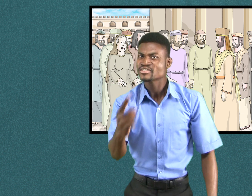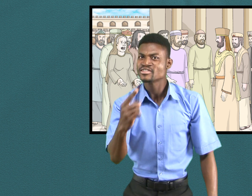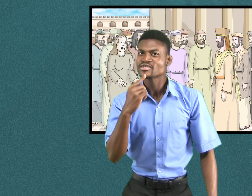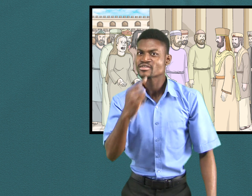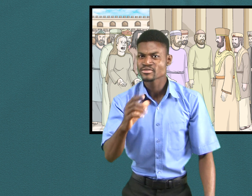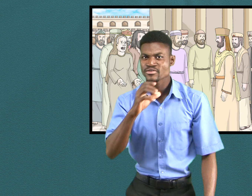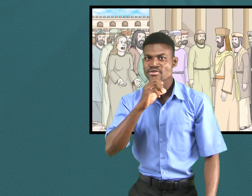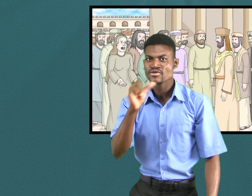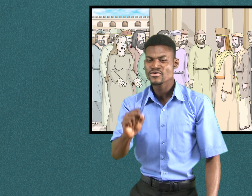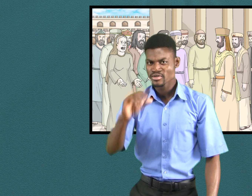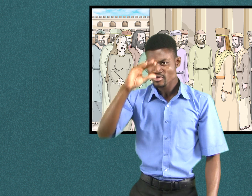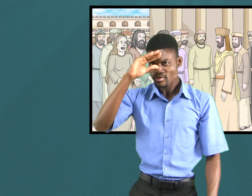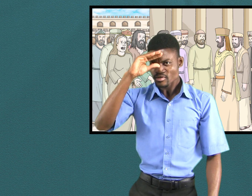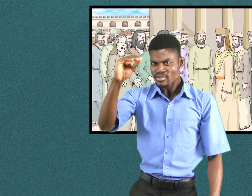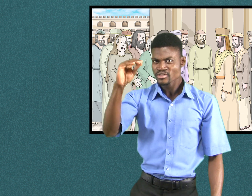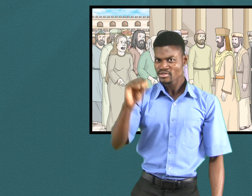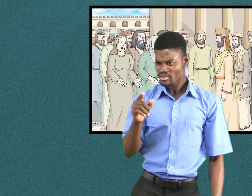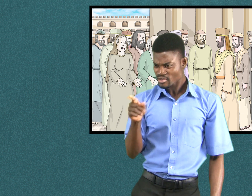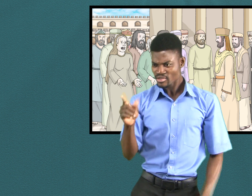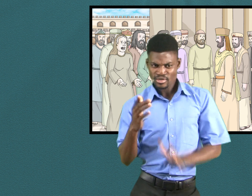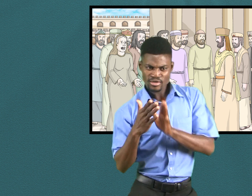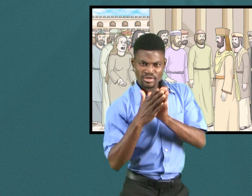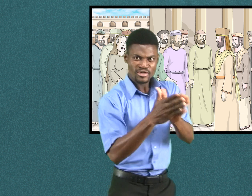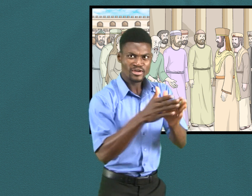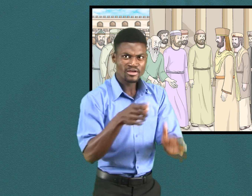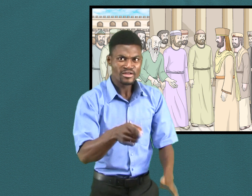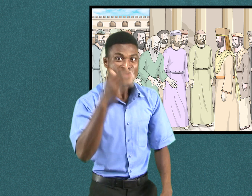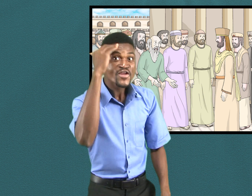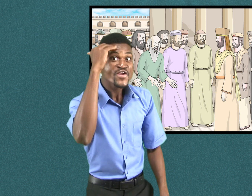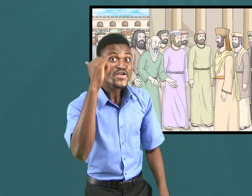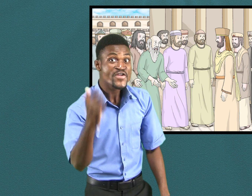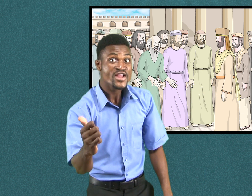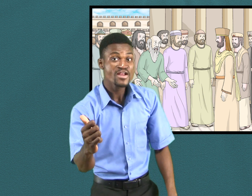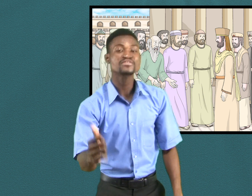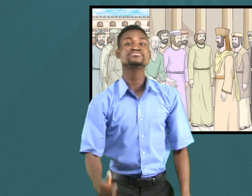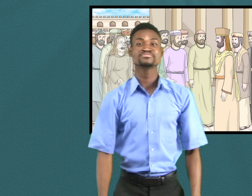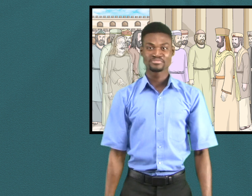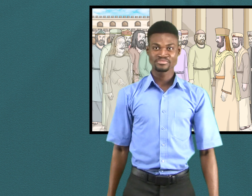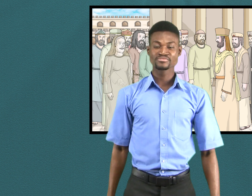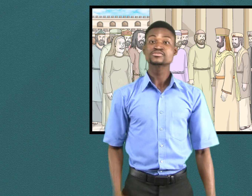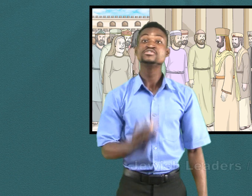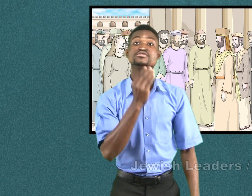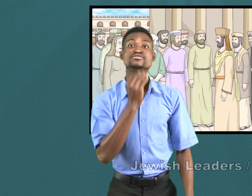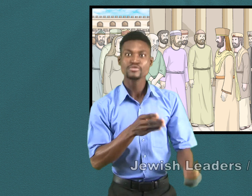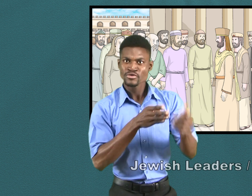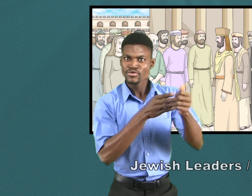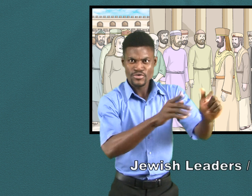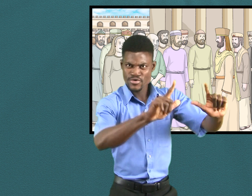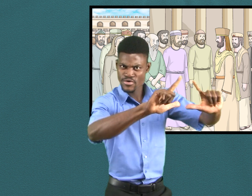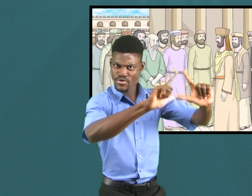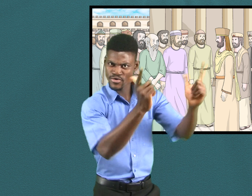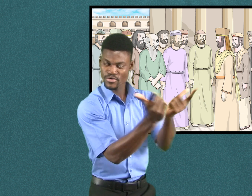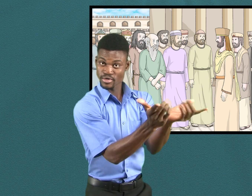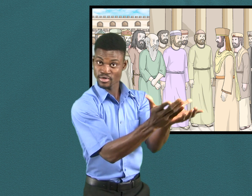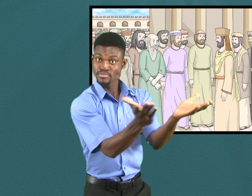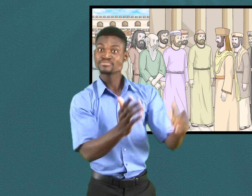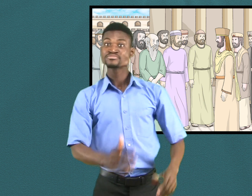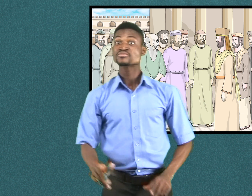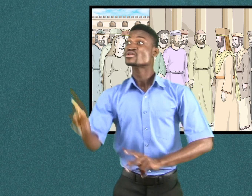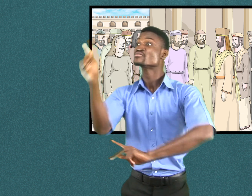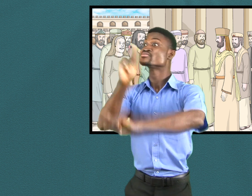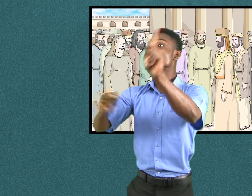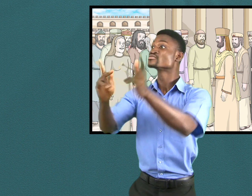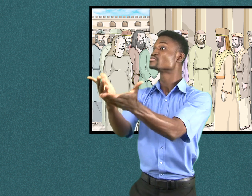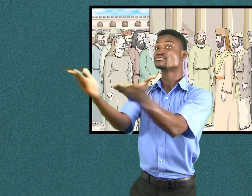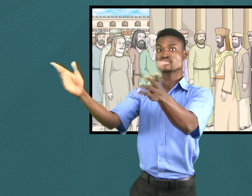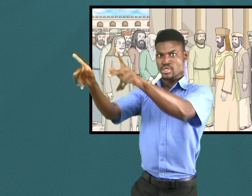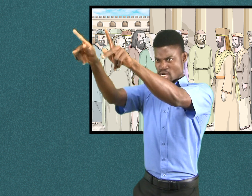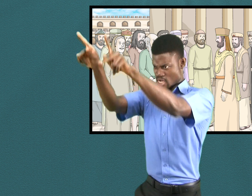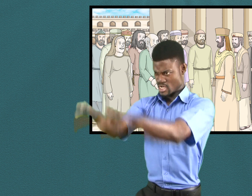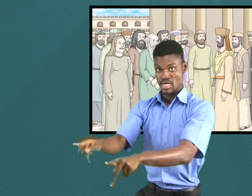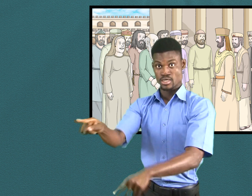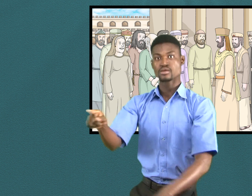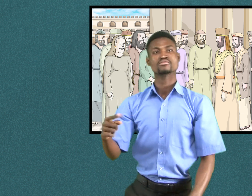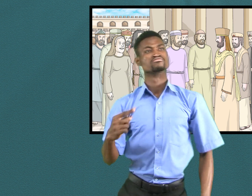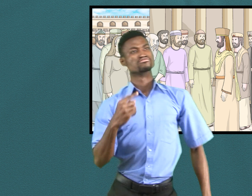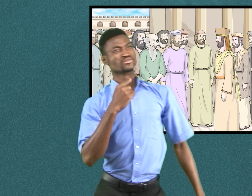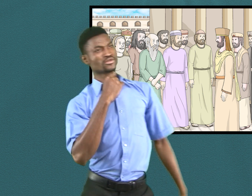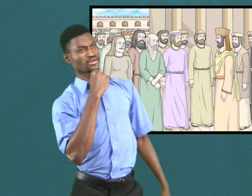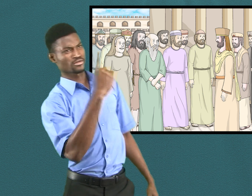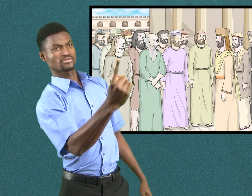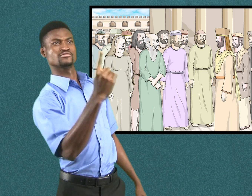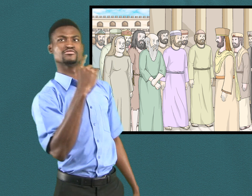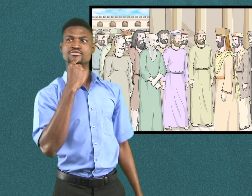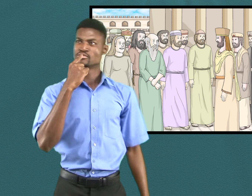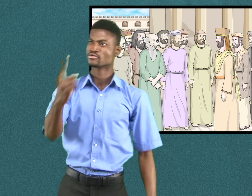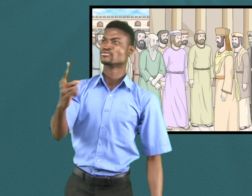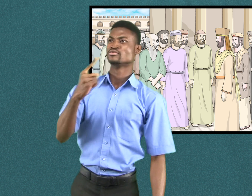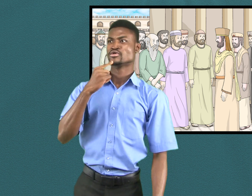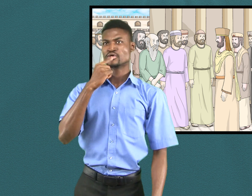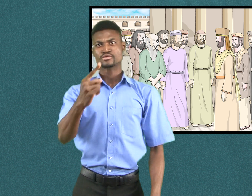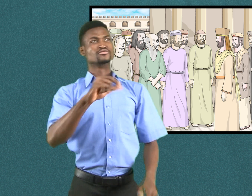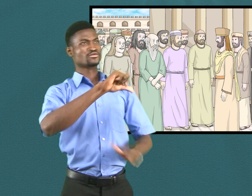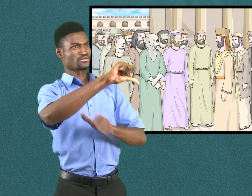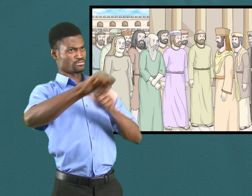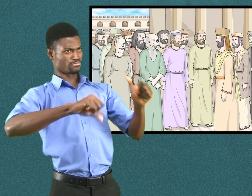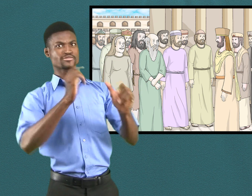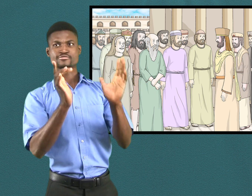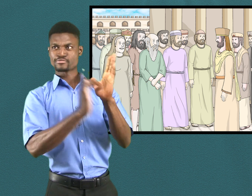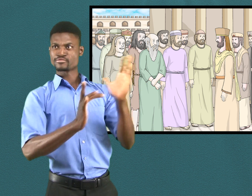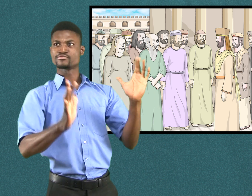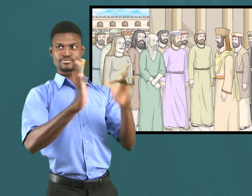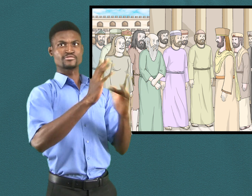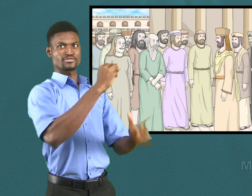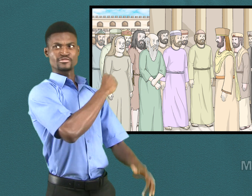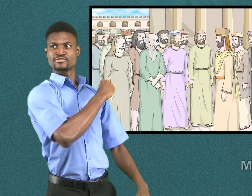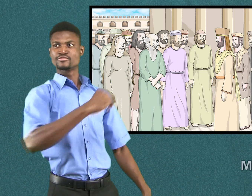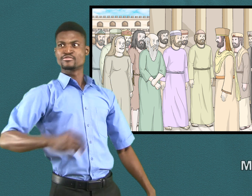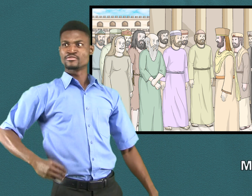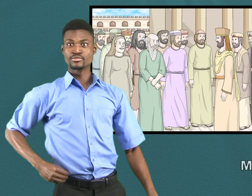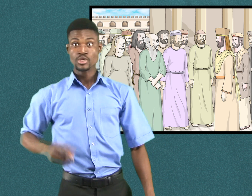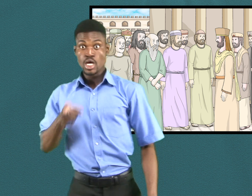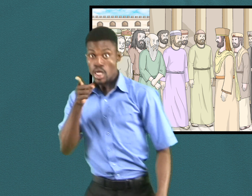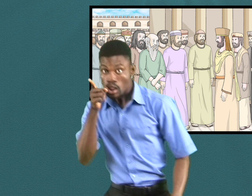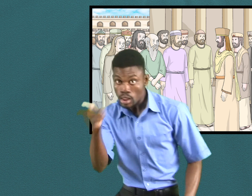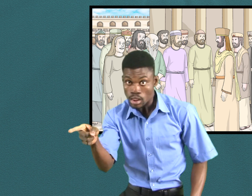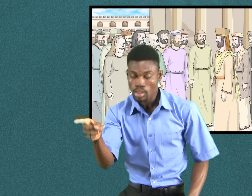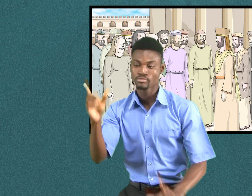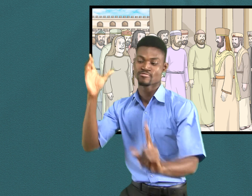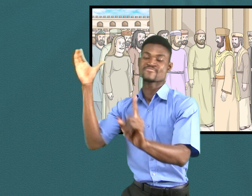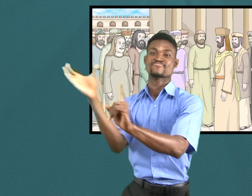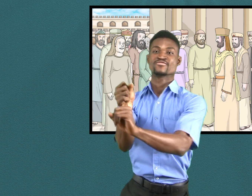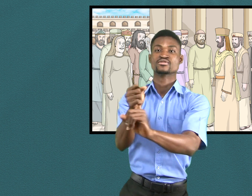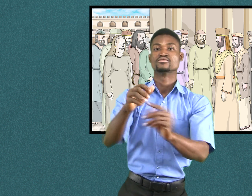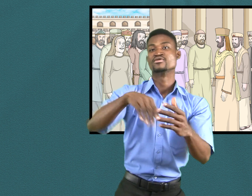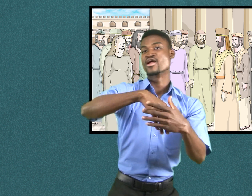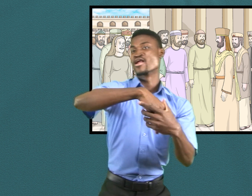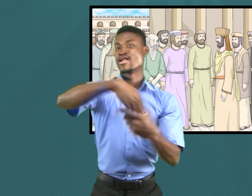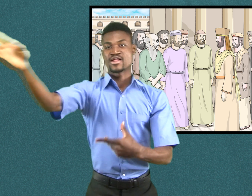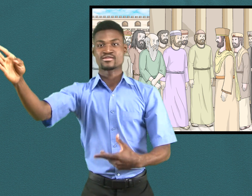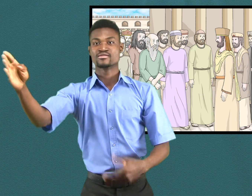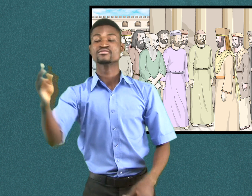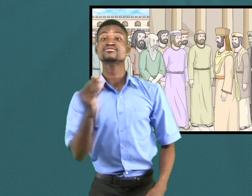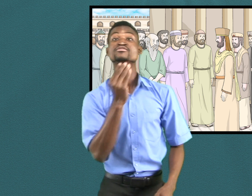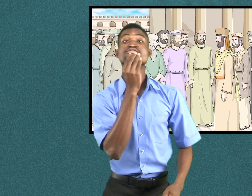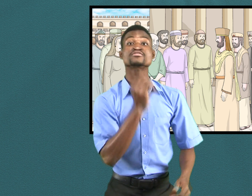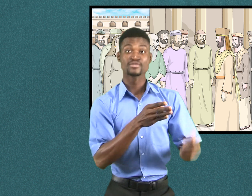His parents said this because they were afraid of the Jews.